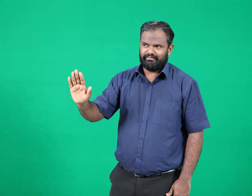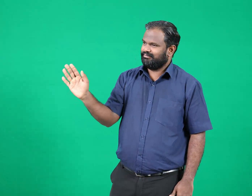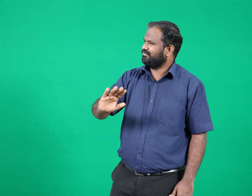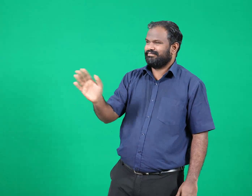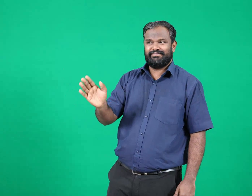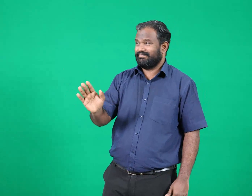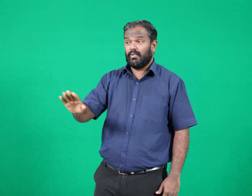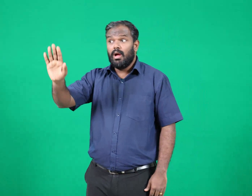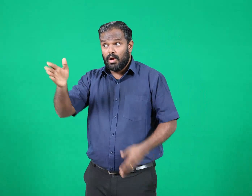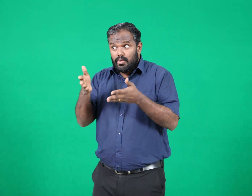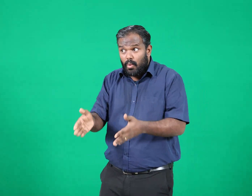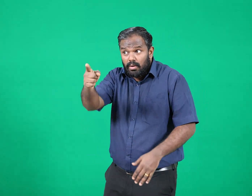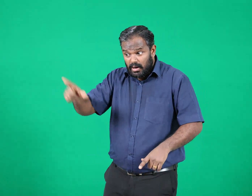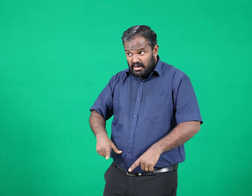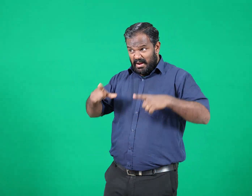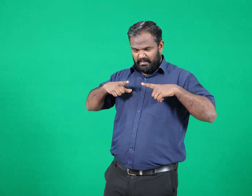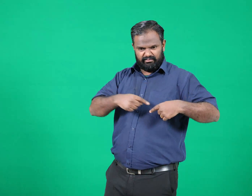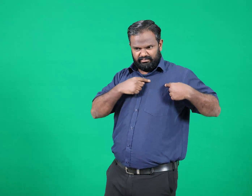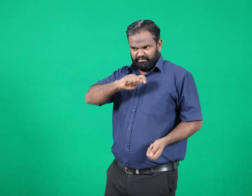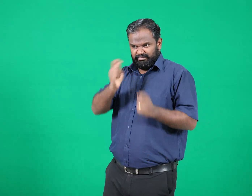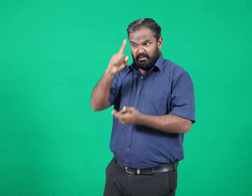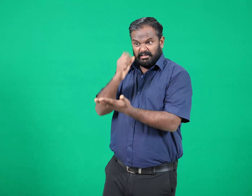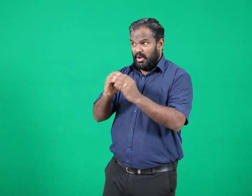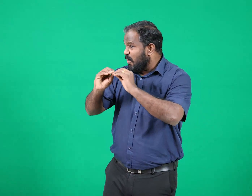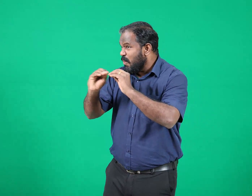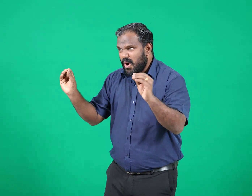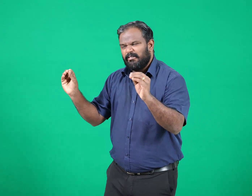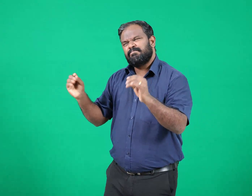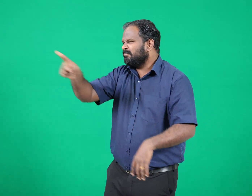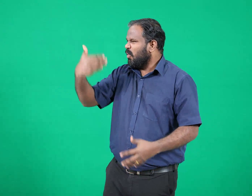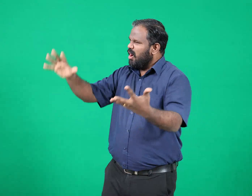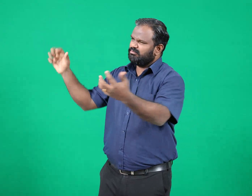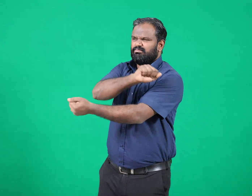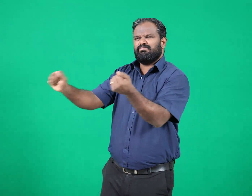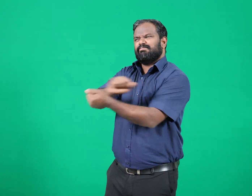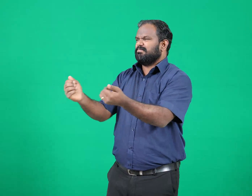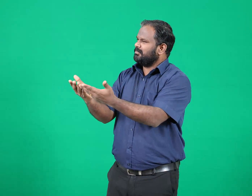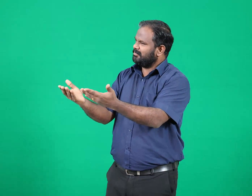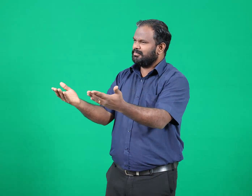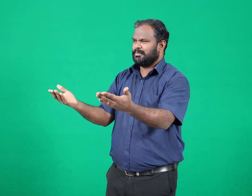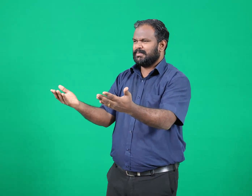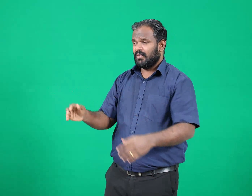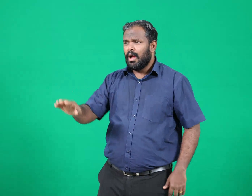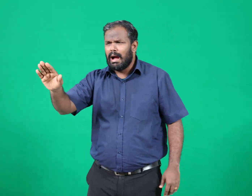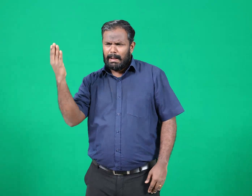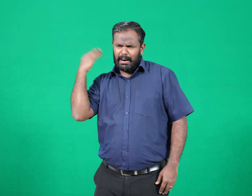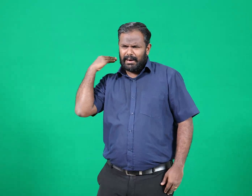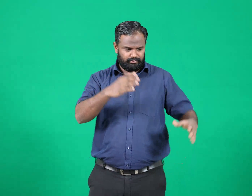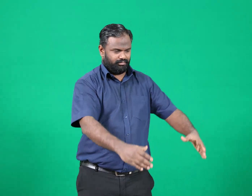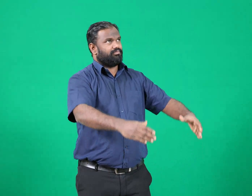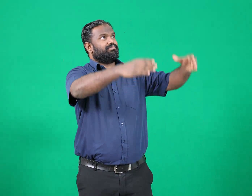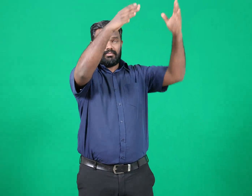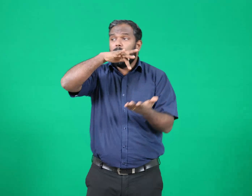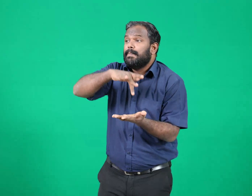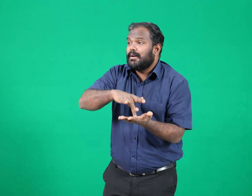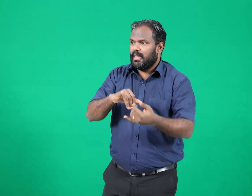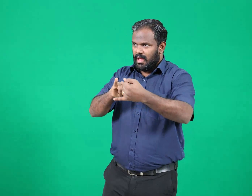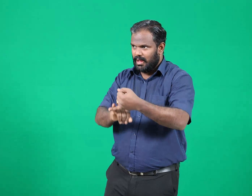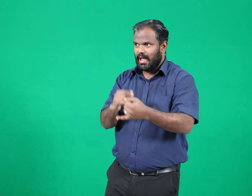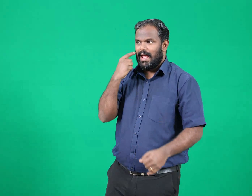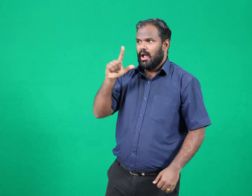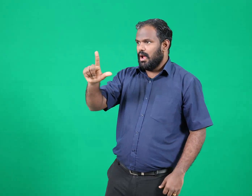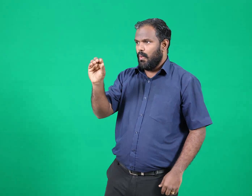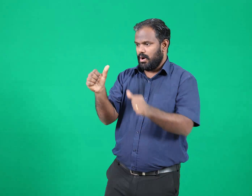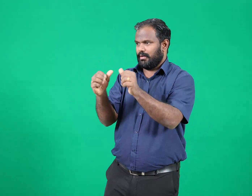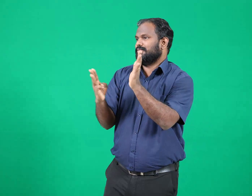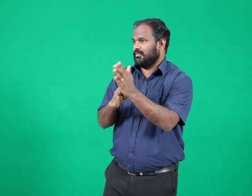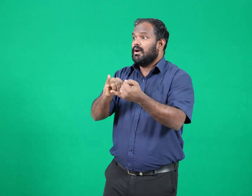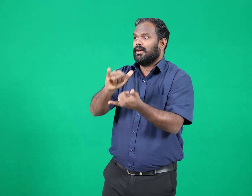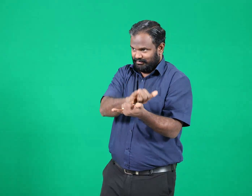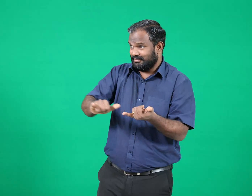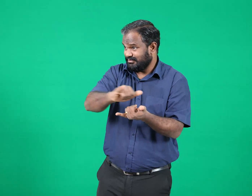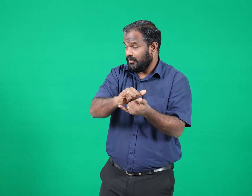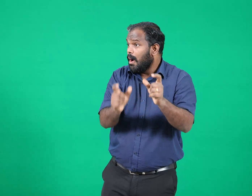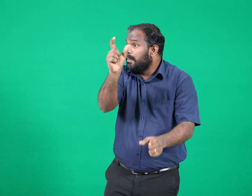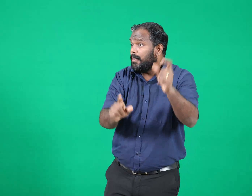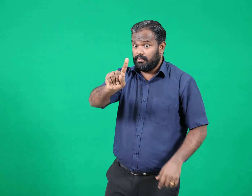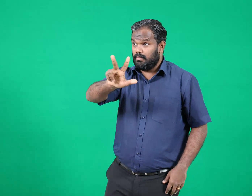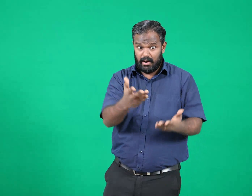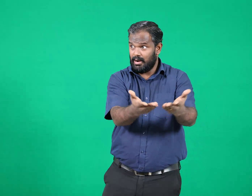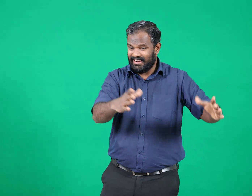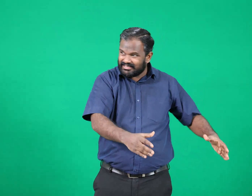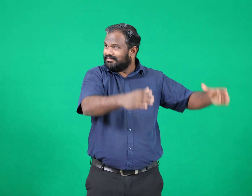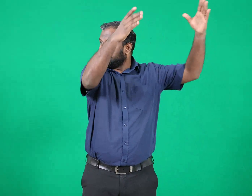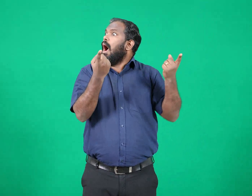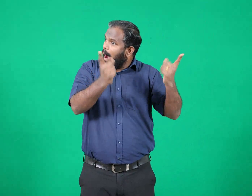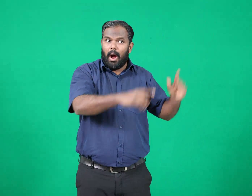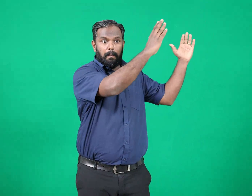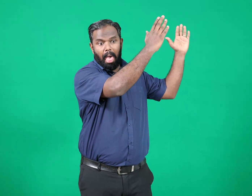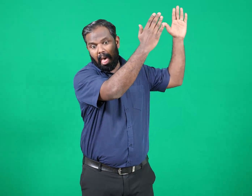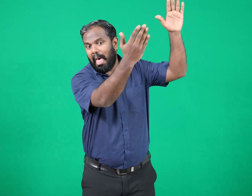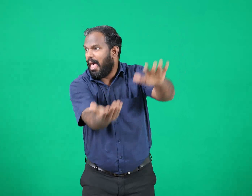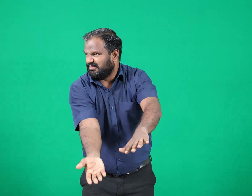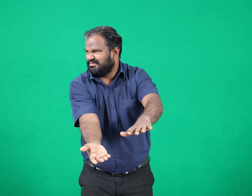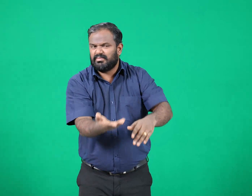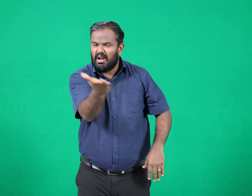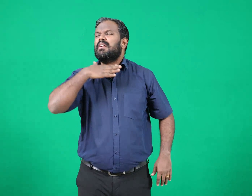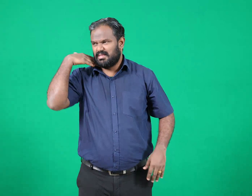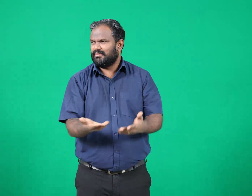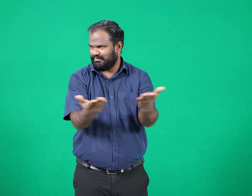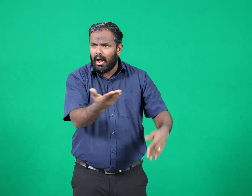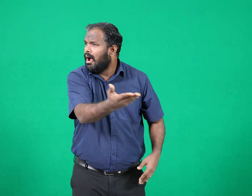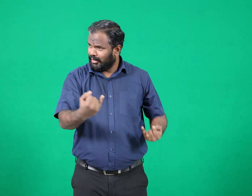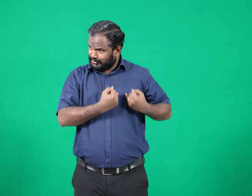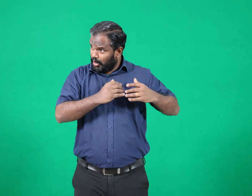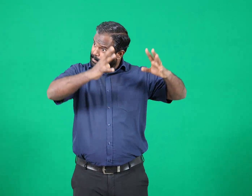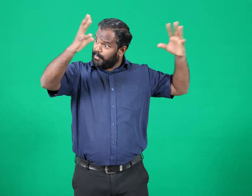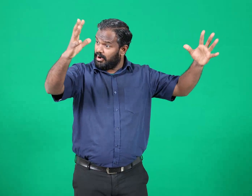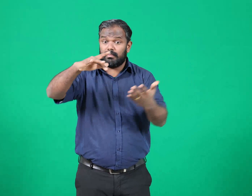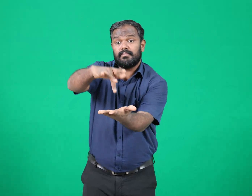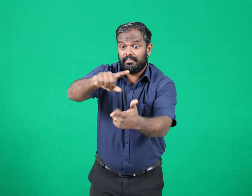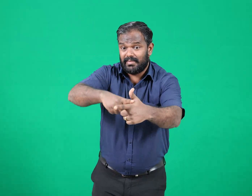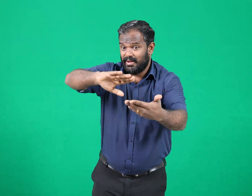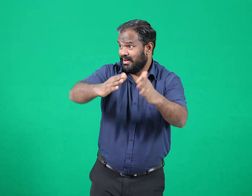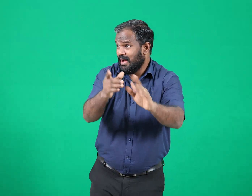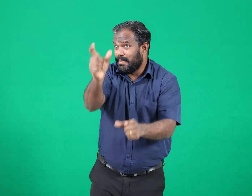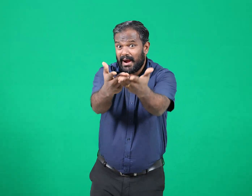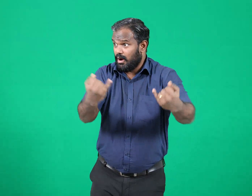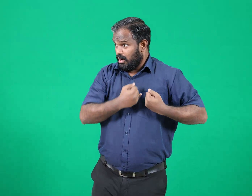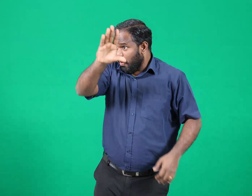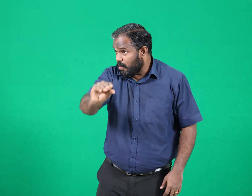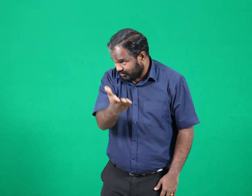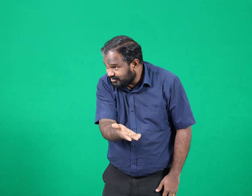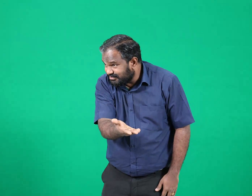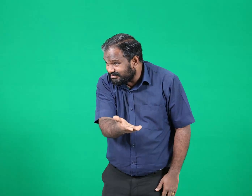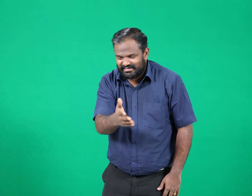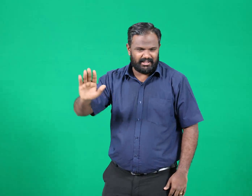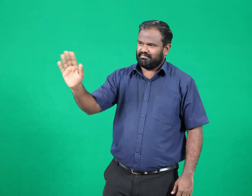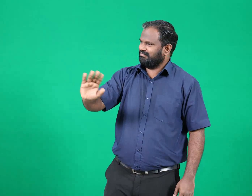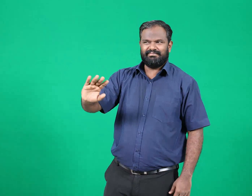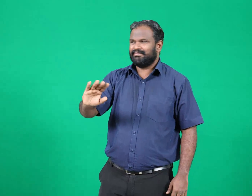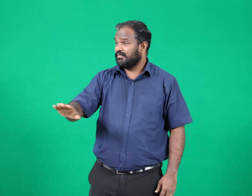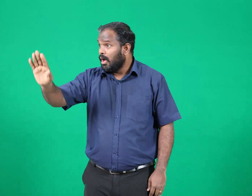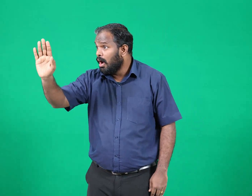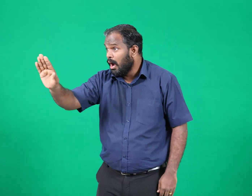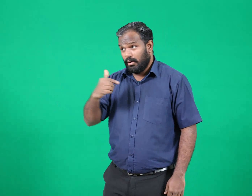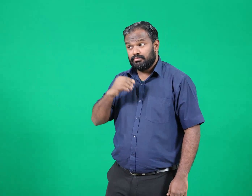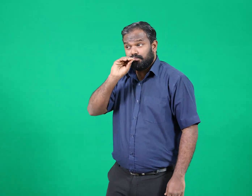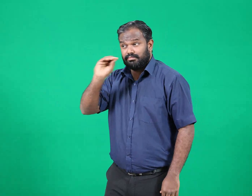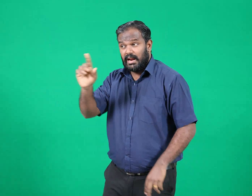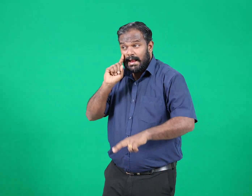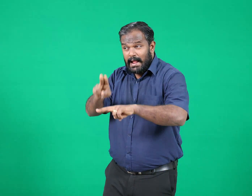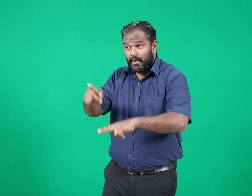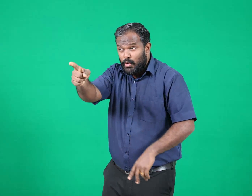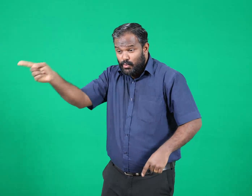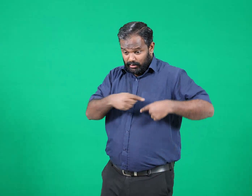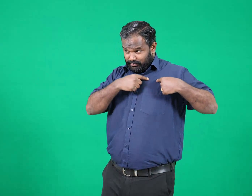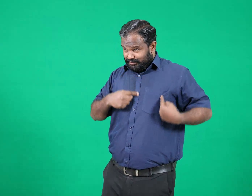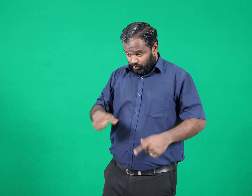Or those eighteen who were killed when the tower of Siloam collapsed on them: Do you think that they were more sinful than all the others living in Jerusalem?